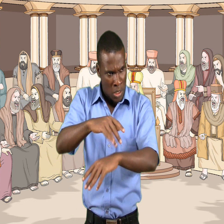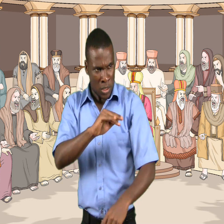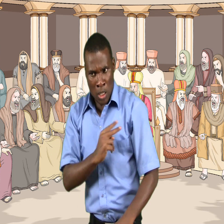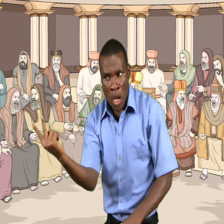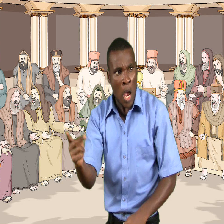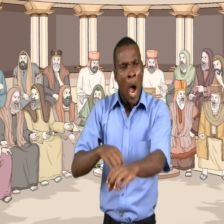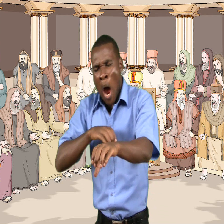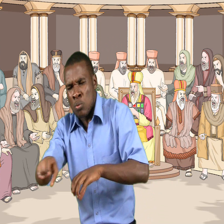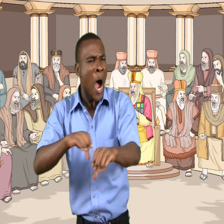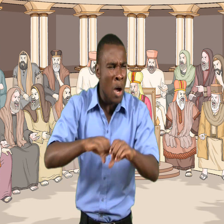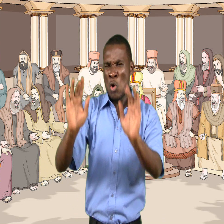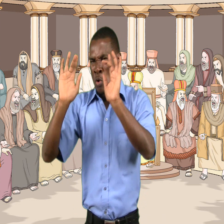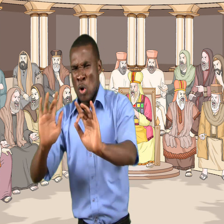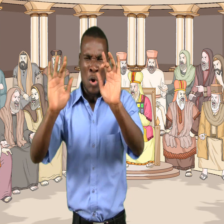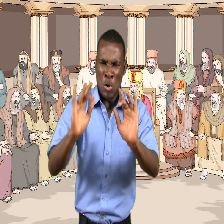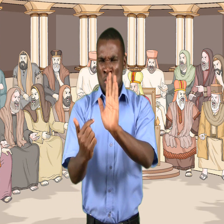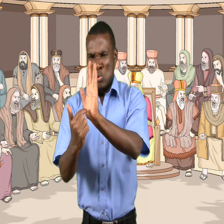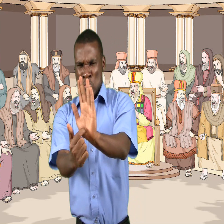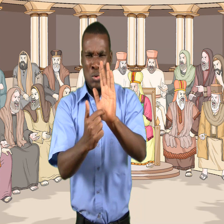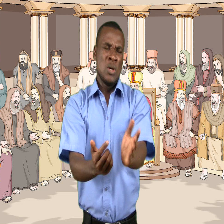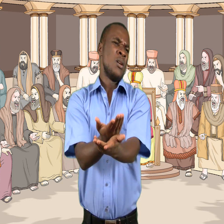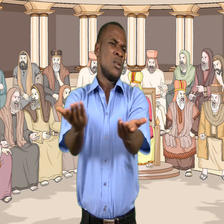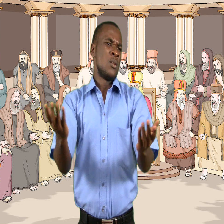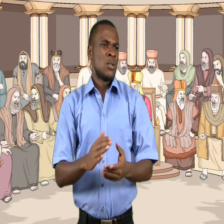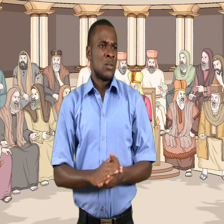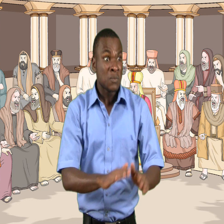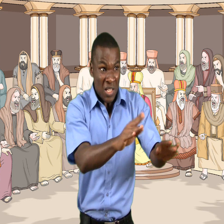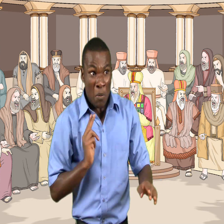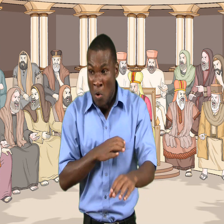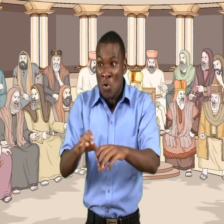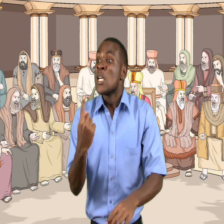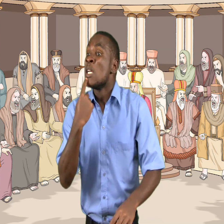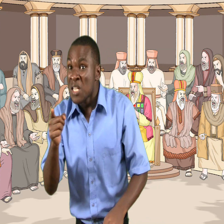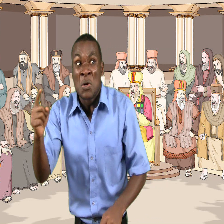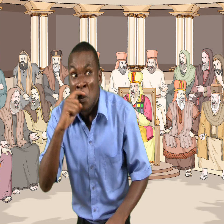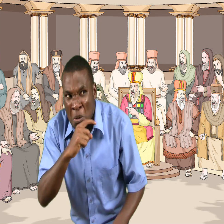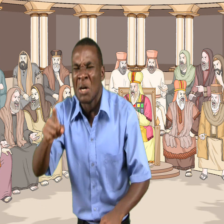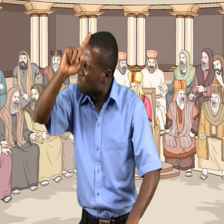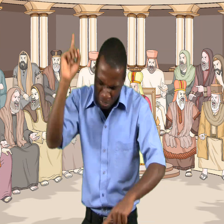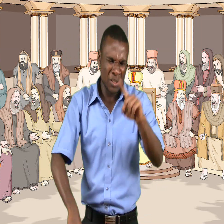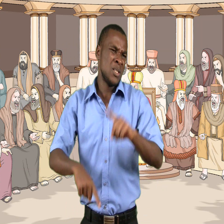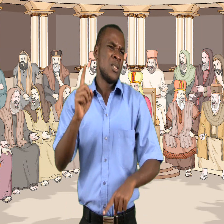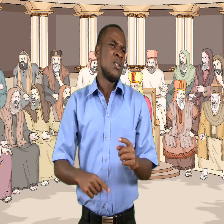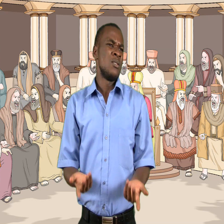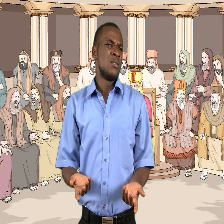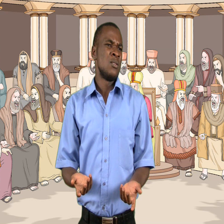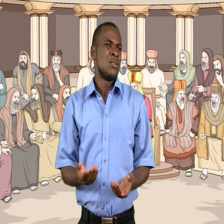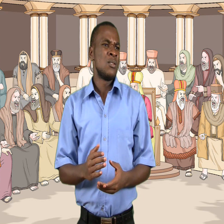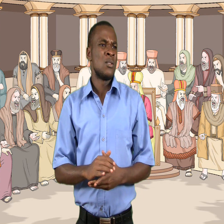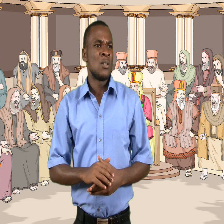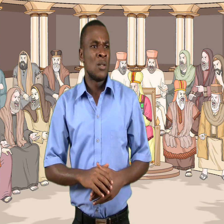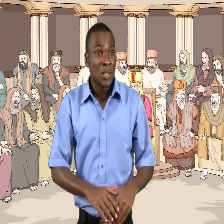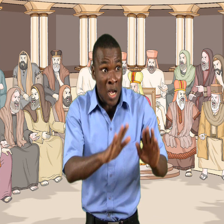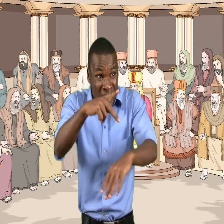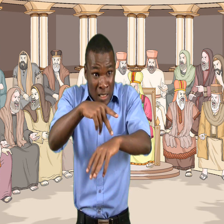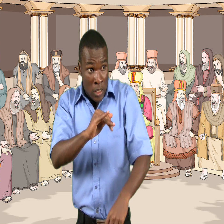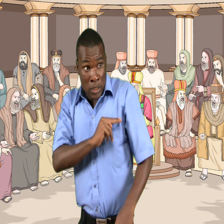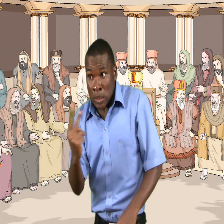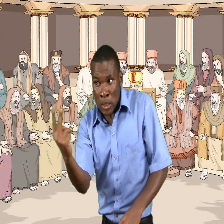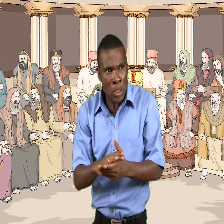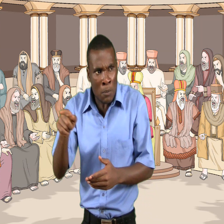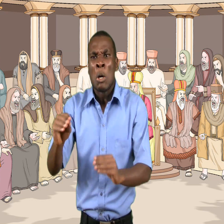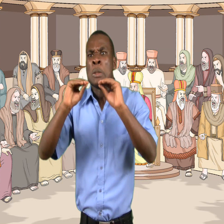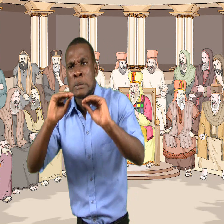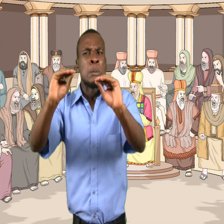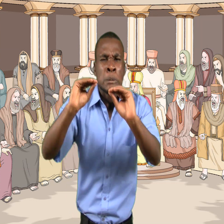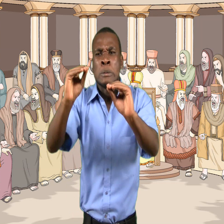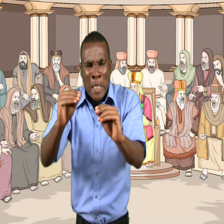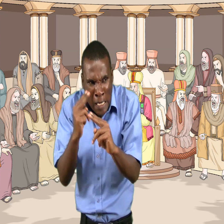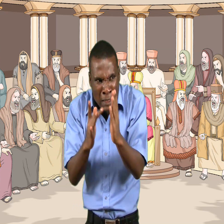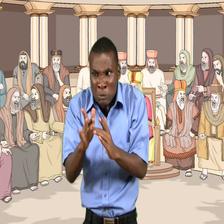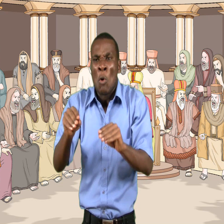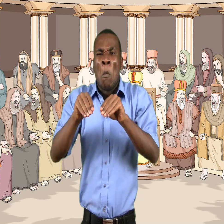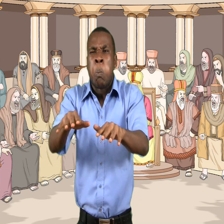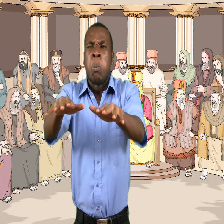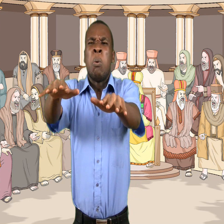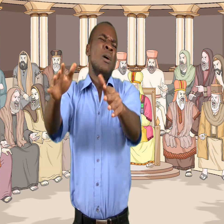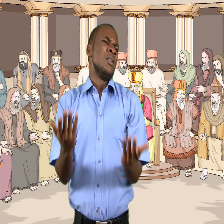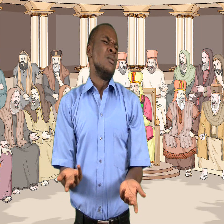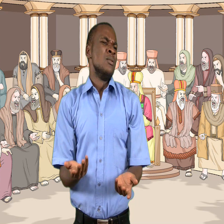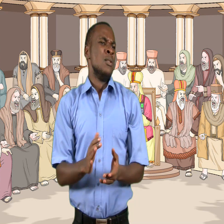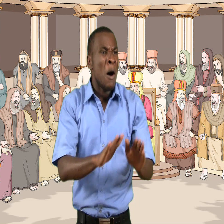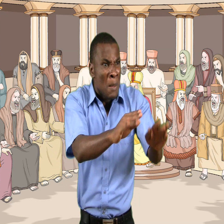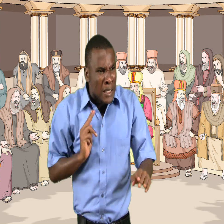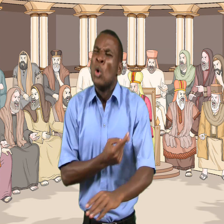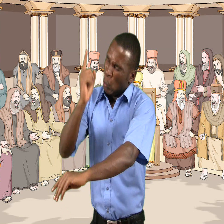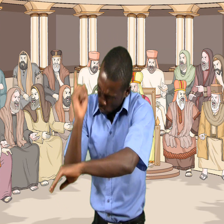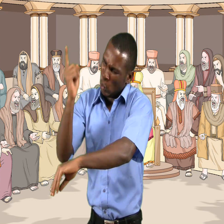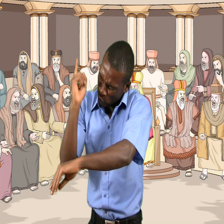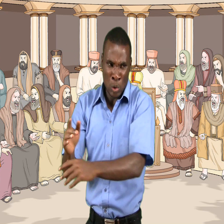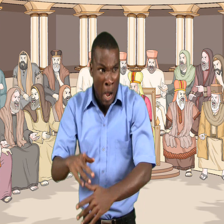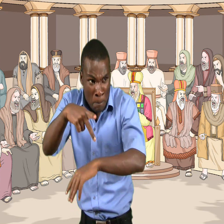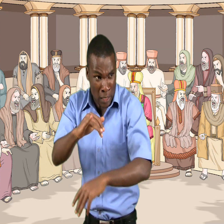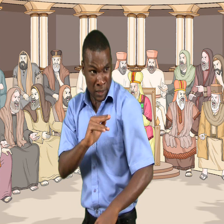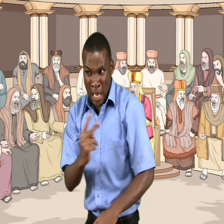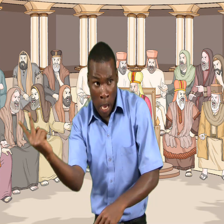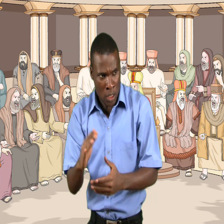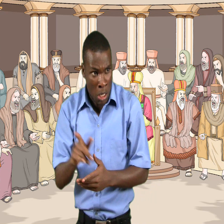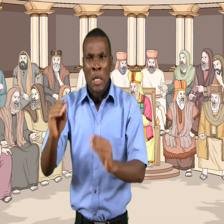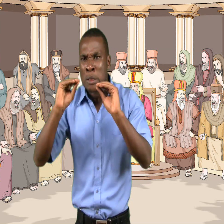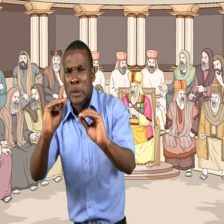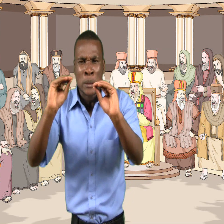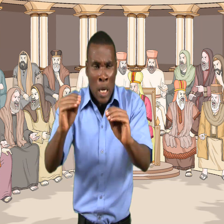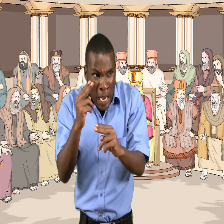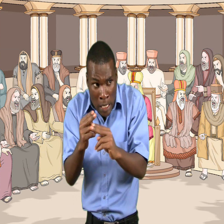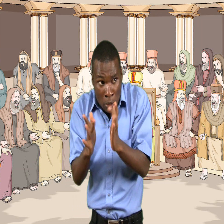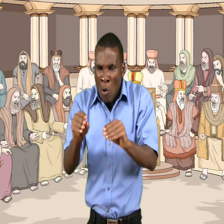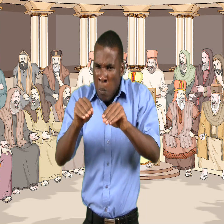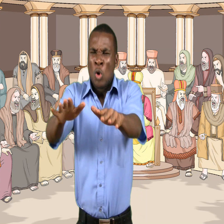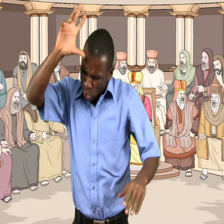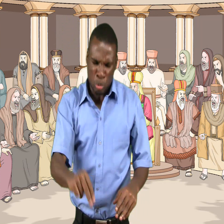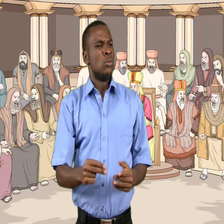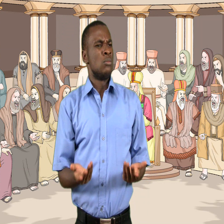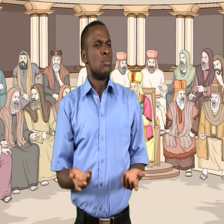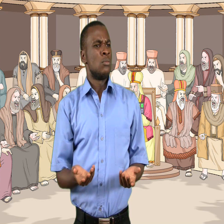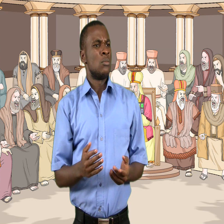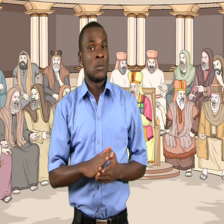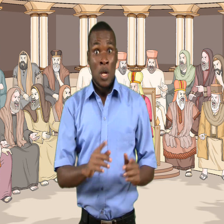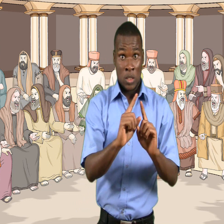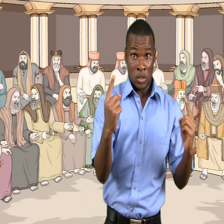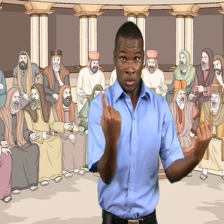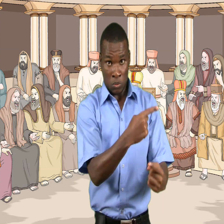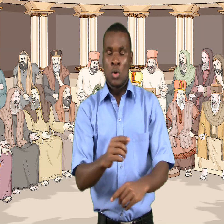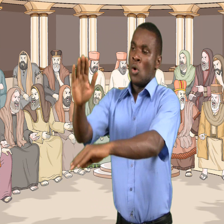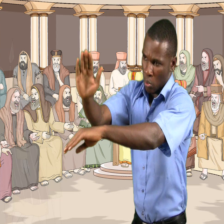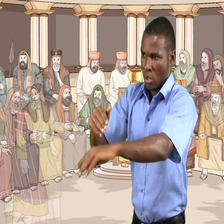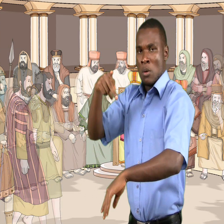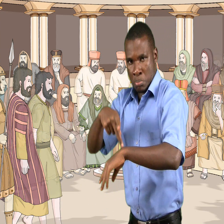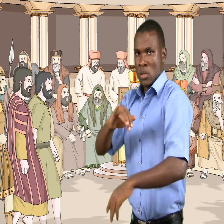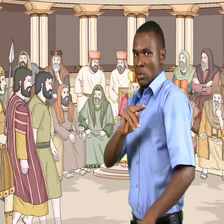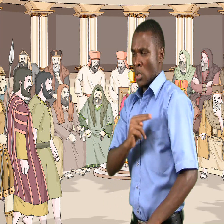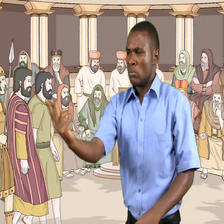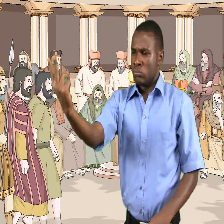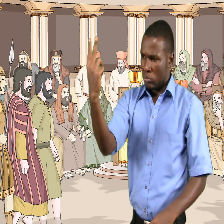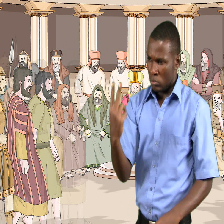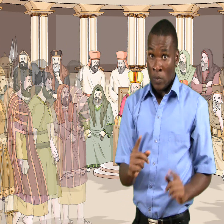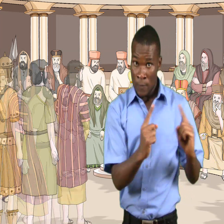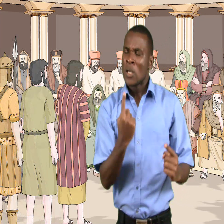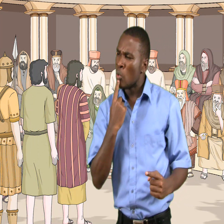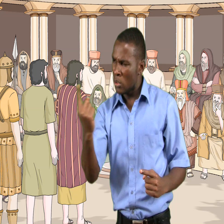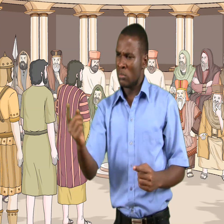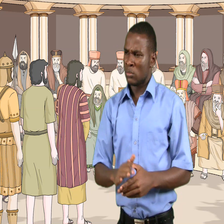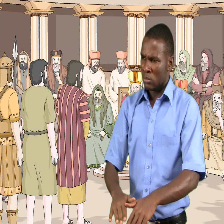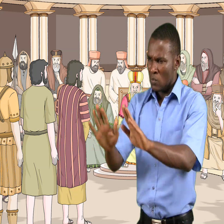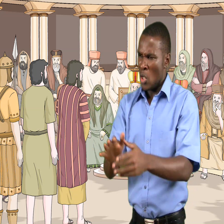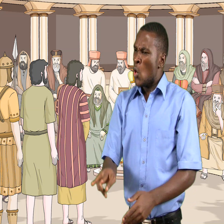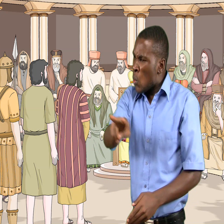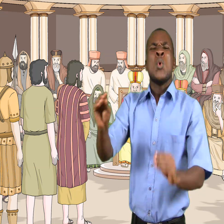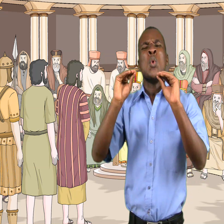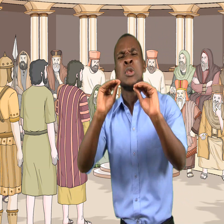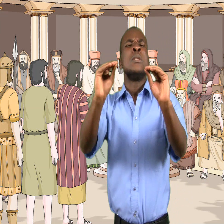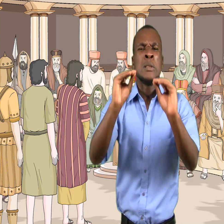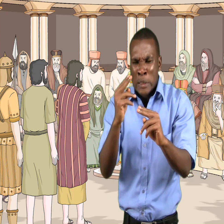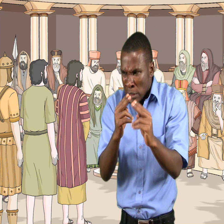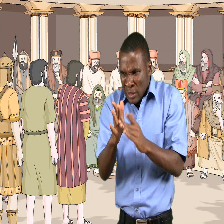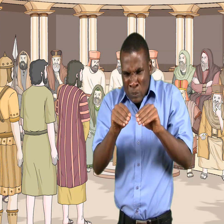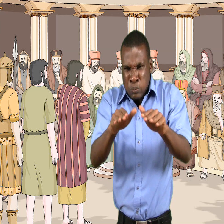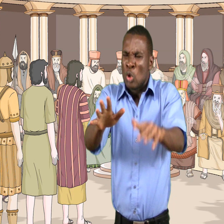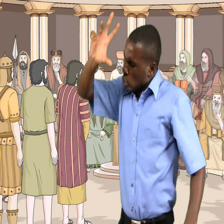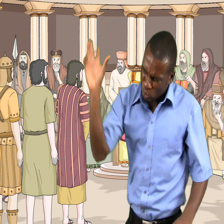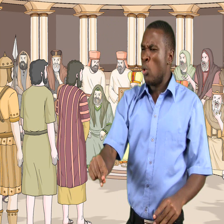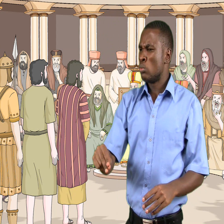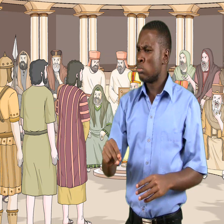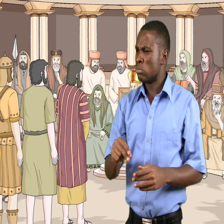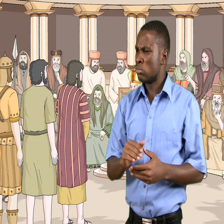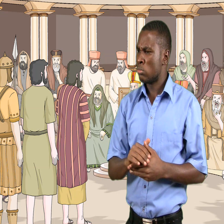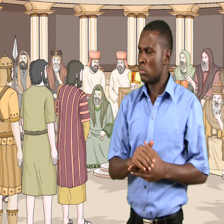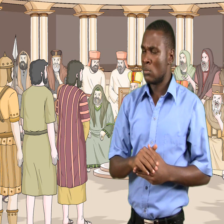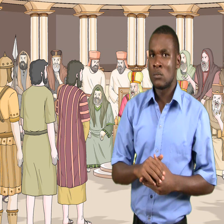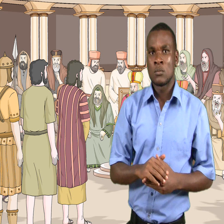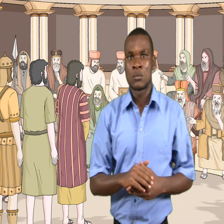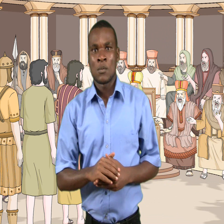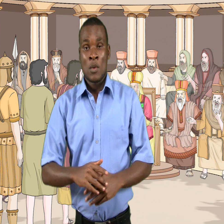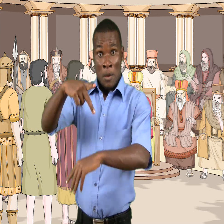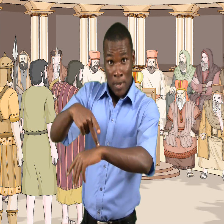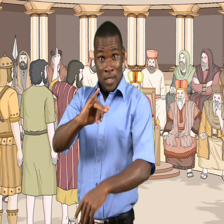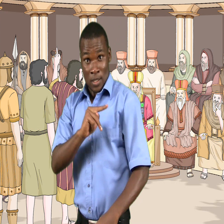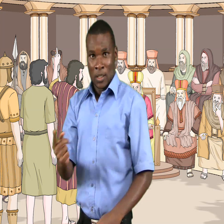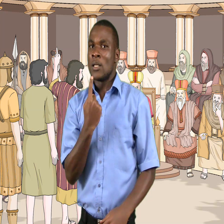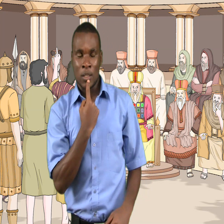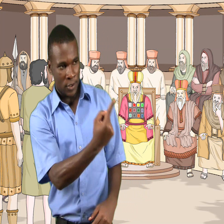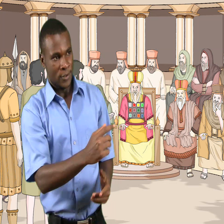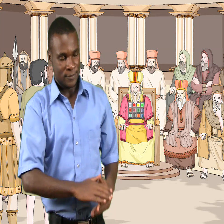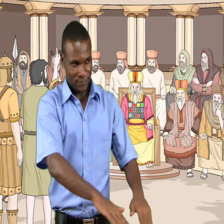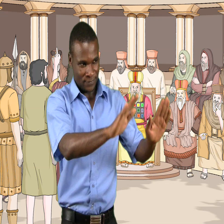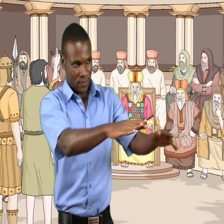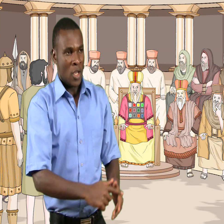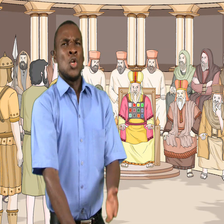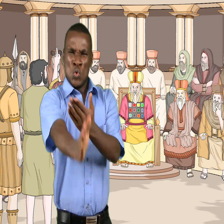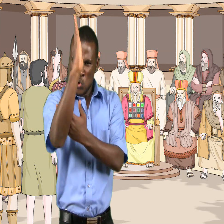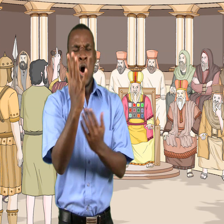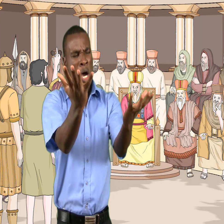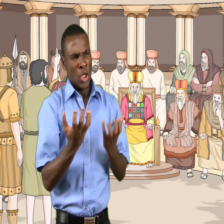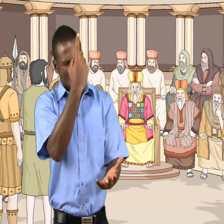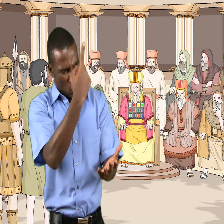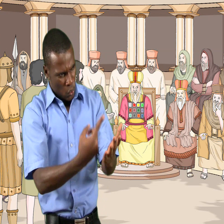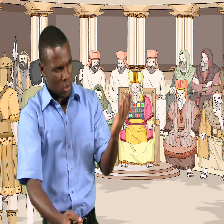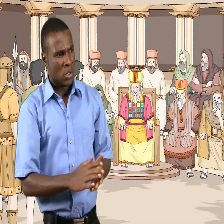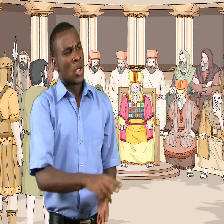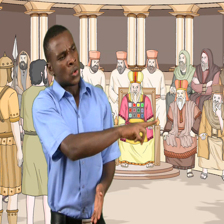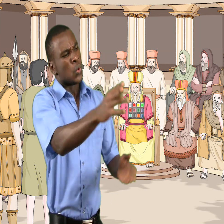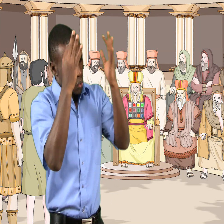But to keep this message from spreading any further among the people, we must warn them not to speak to anyone in this name.” Then they called them in again and commanded them not to speak or teach at all in the name of Jesus.